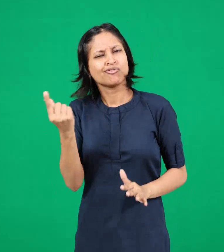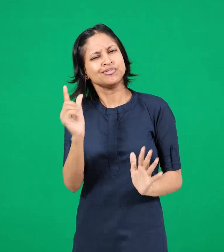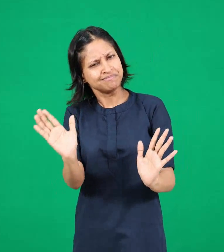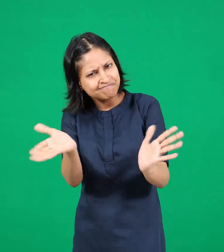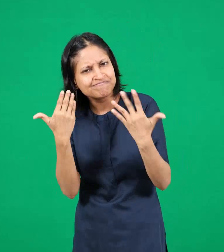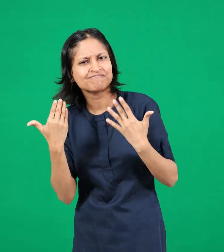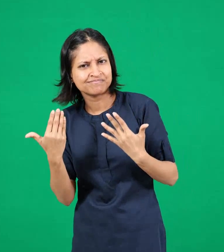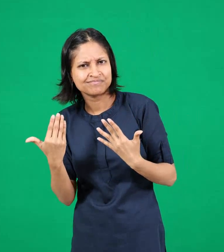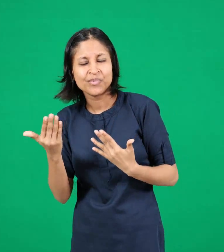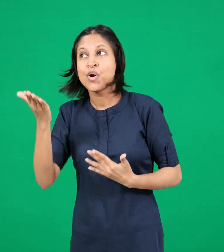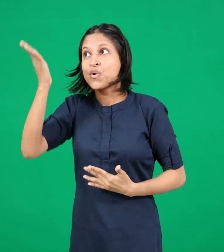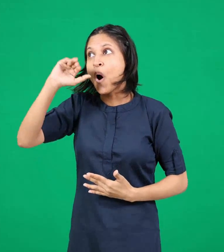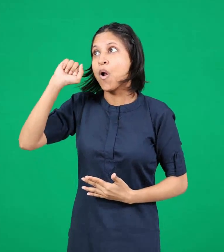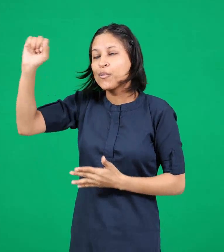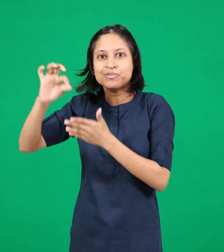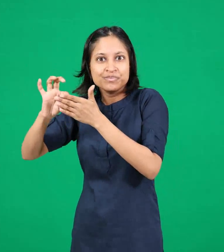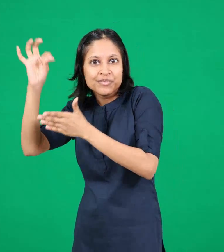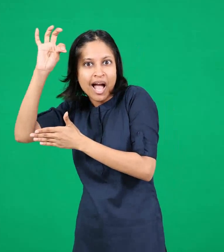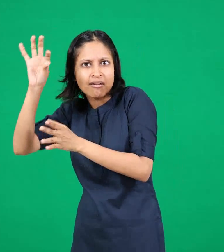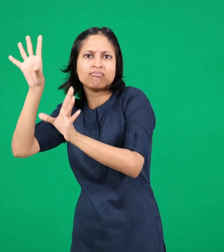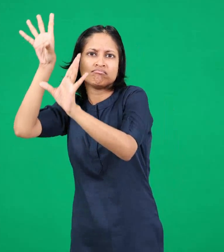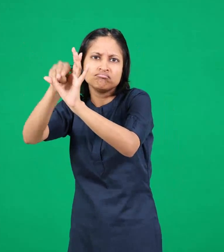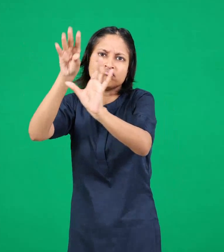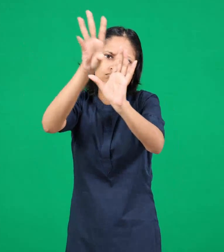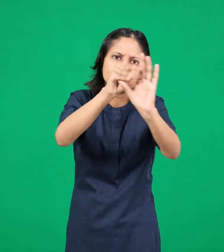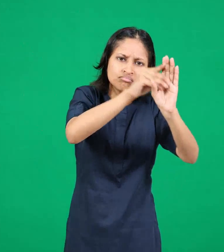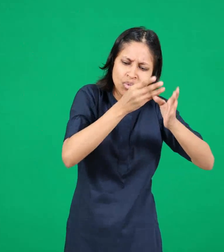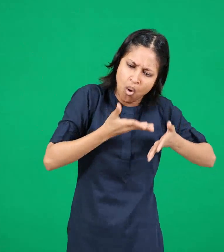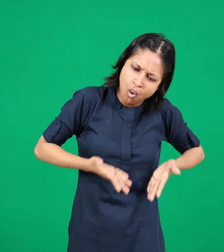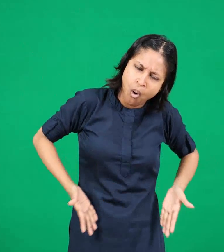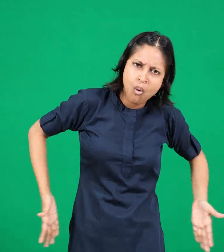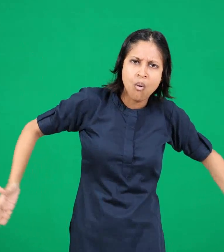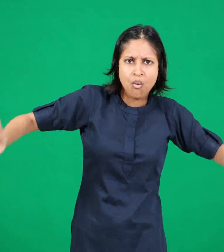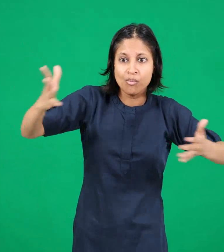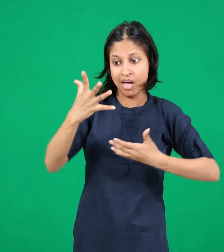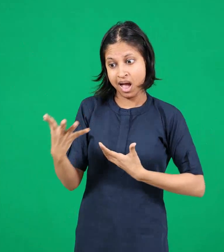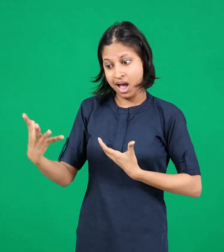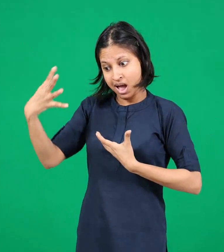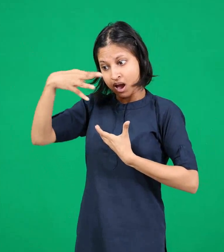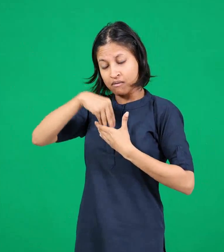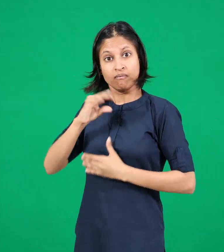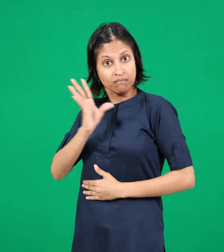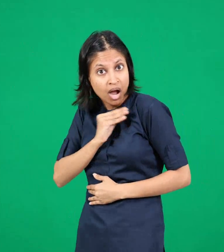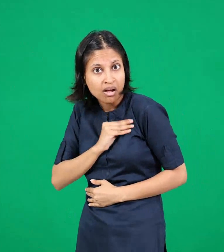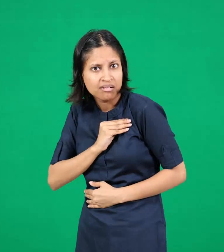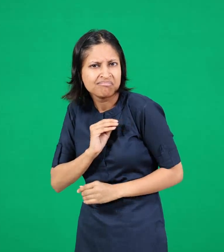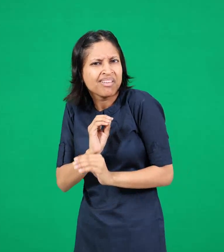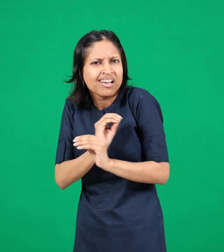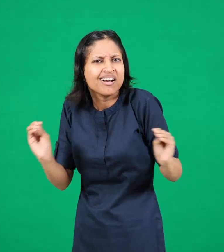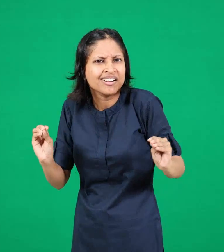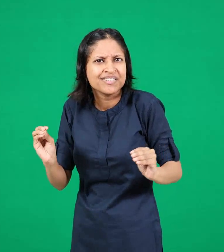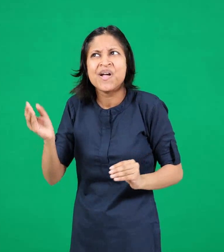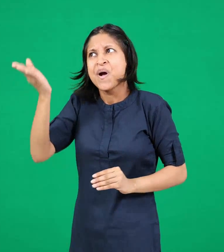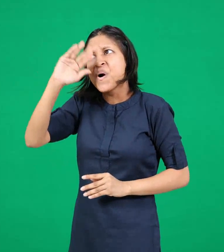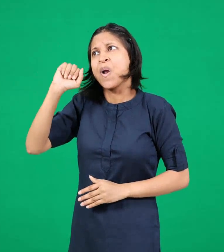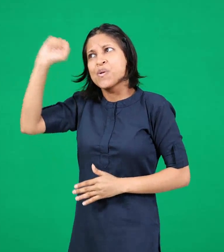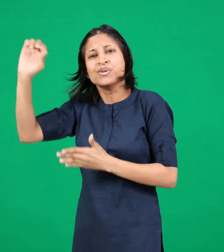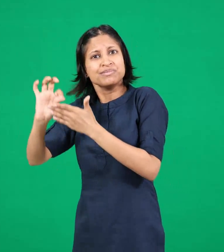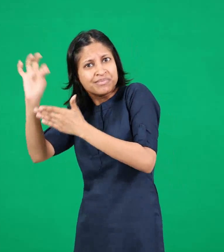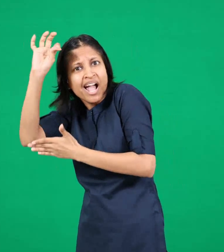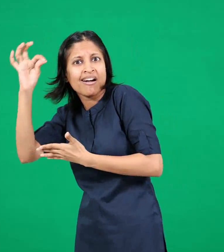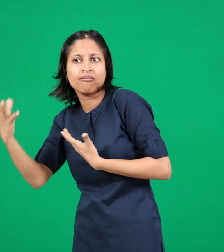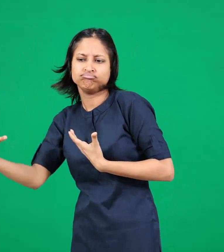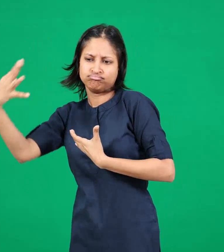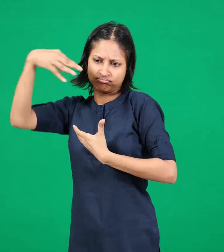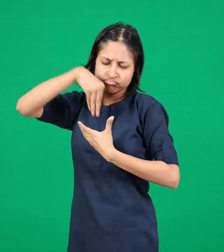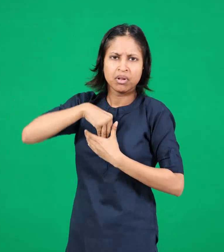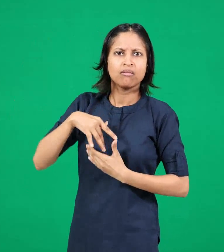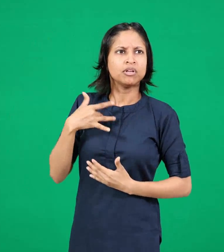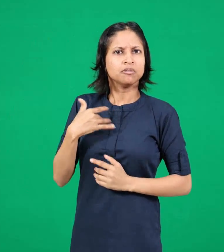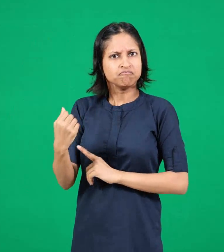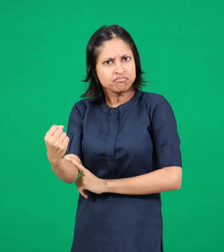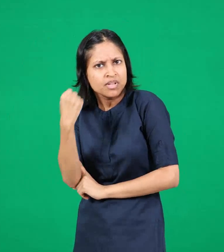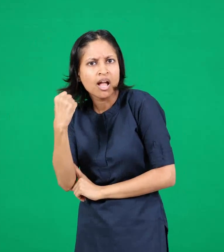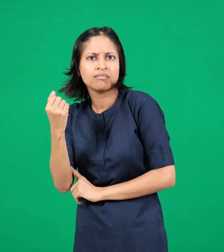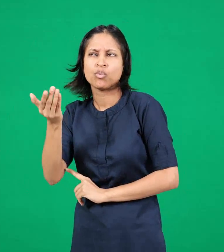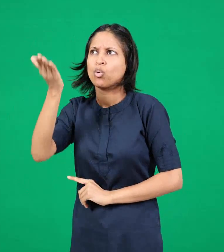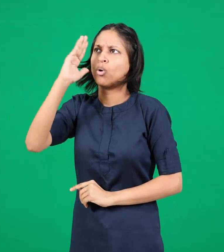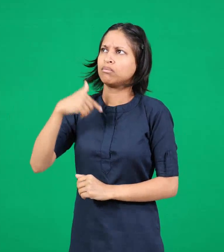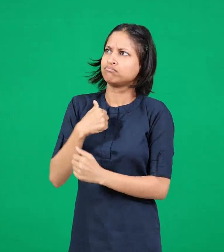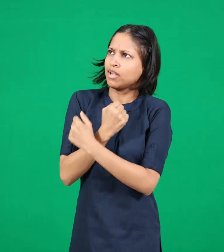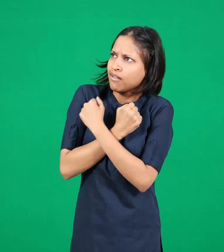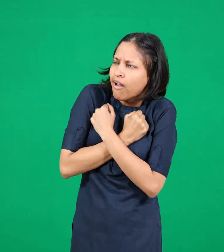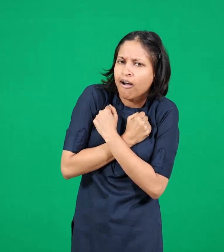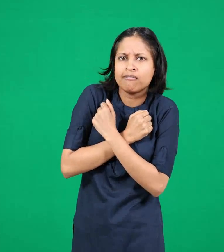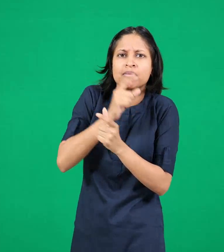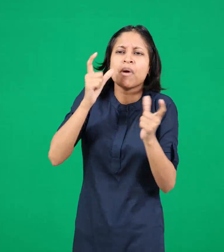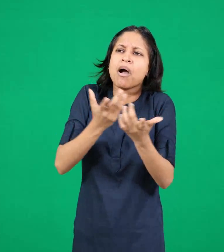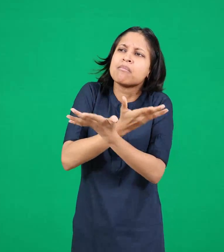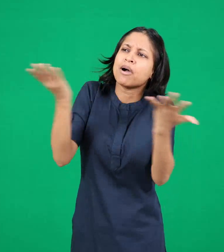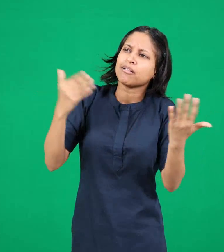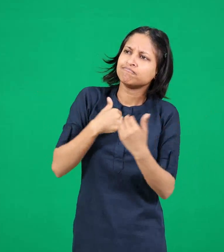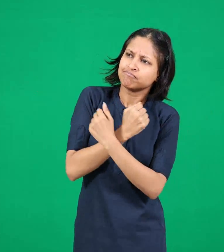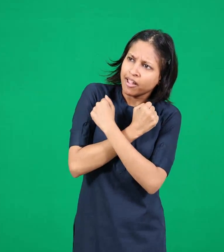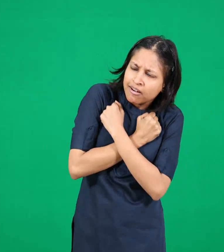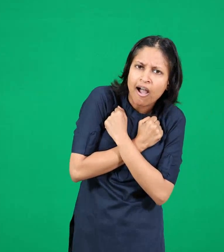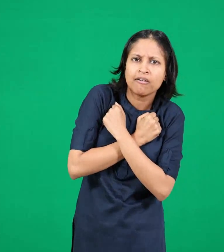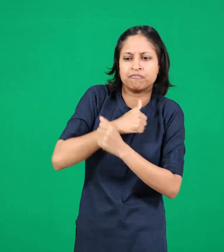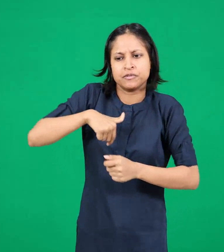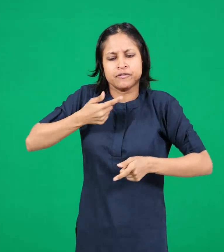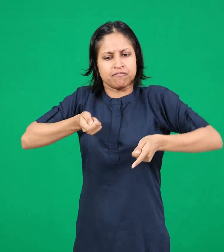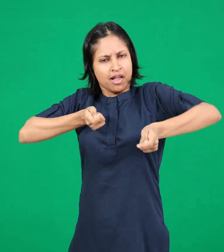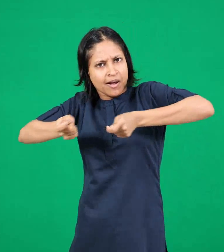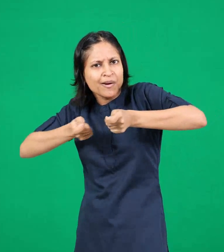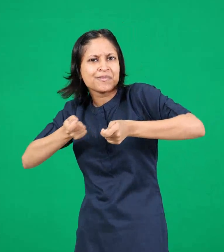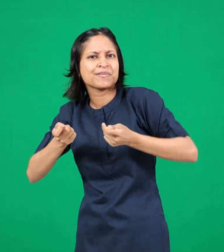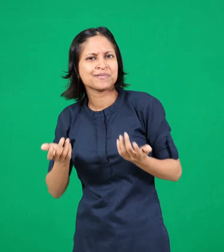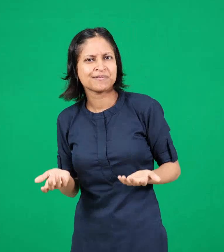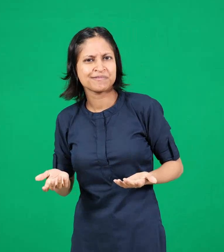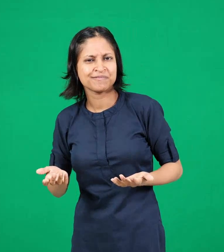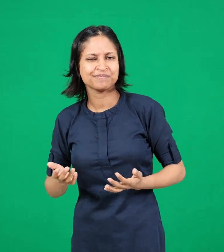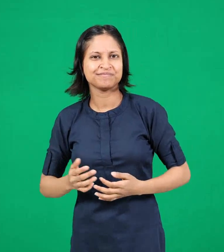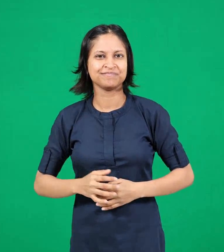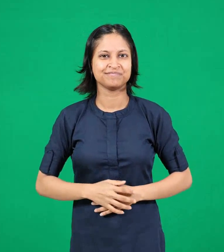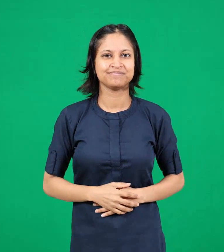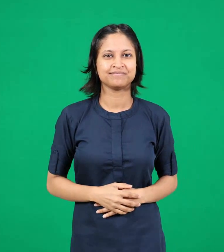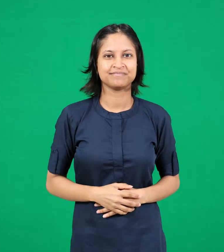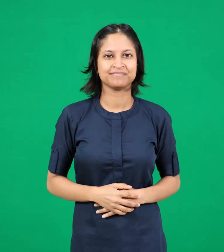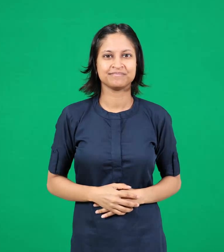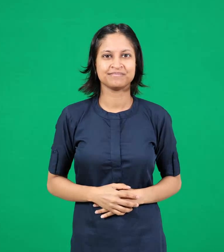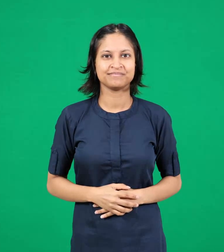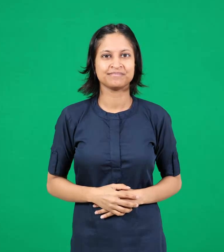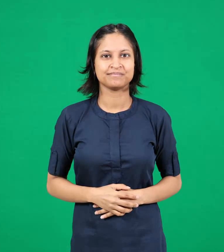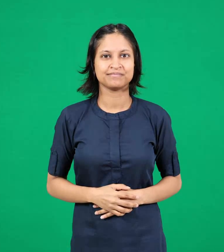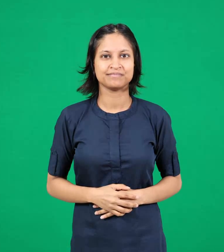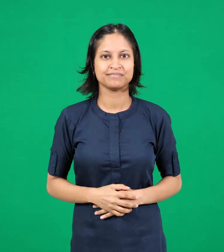For God has not given us a spirit of fear, but of power, love, and self-control.